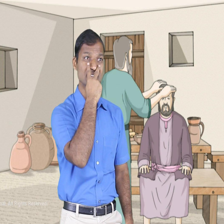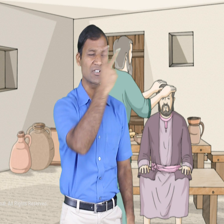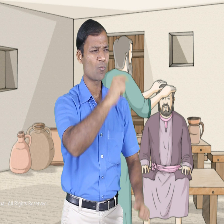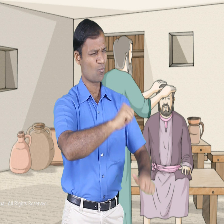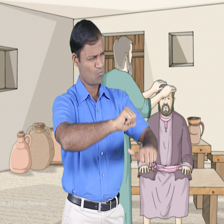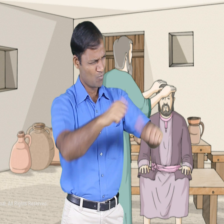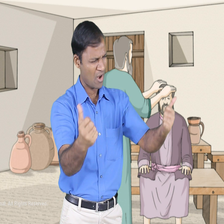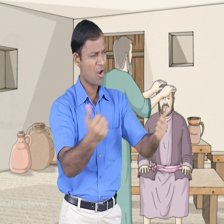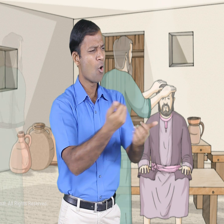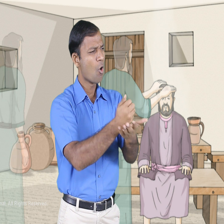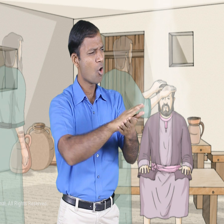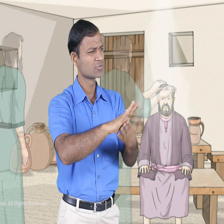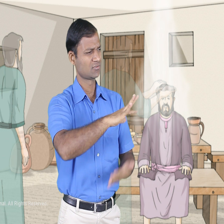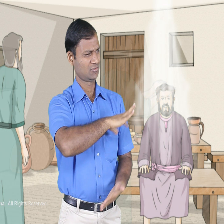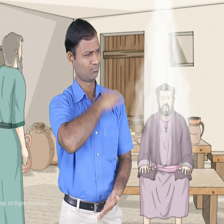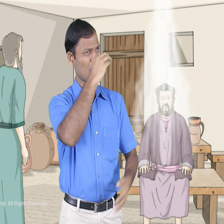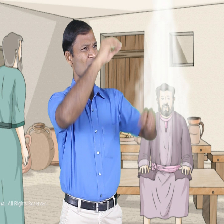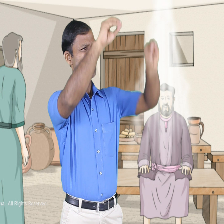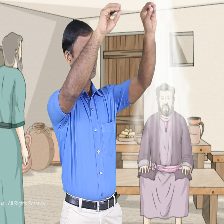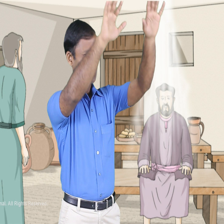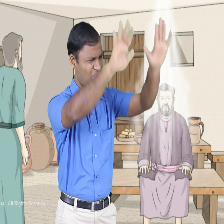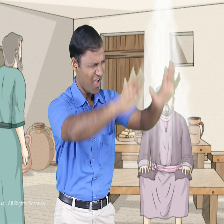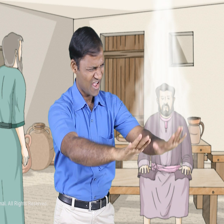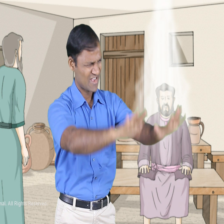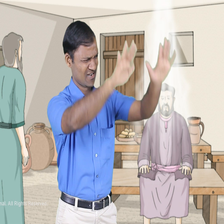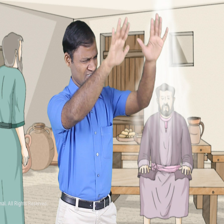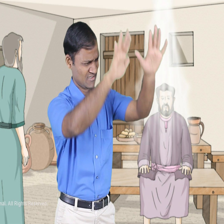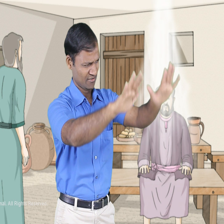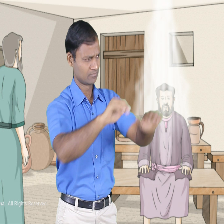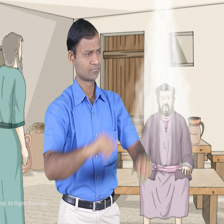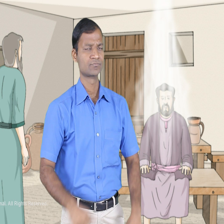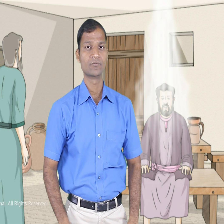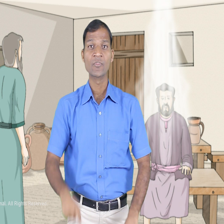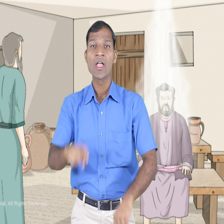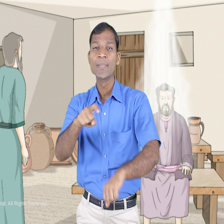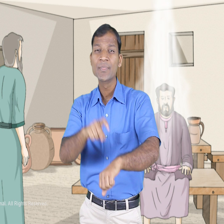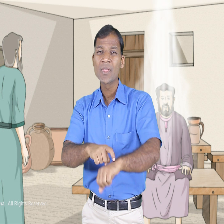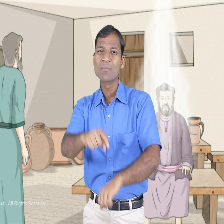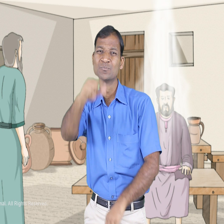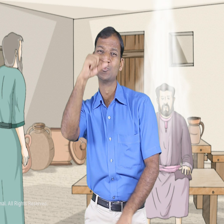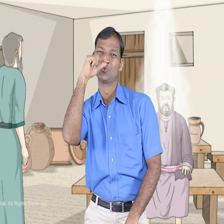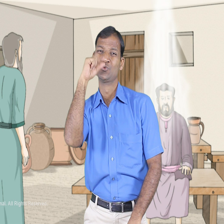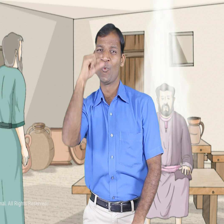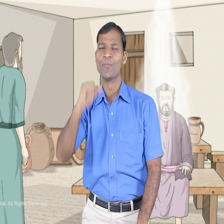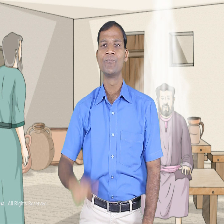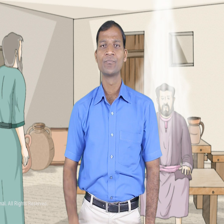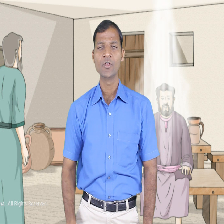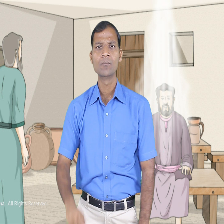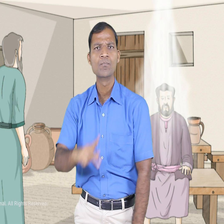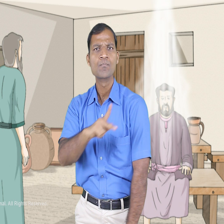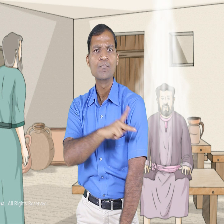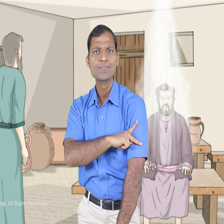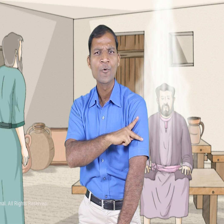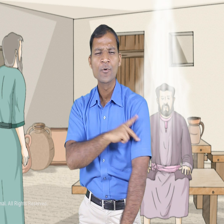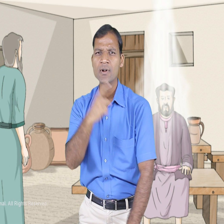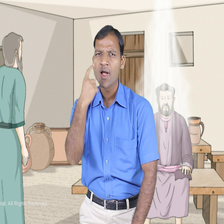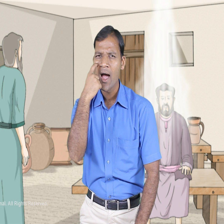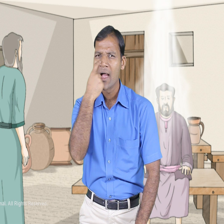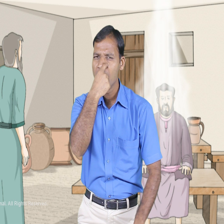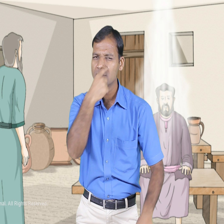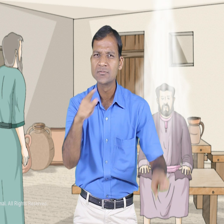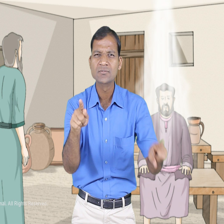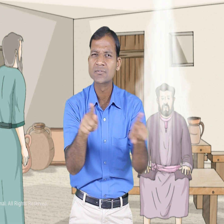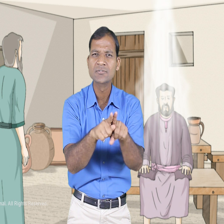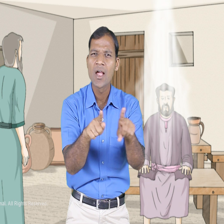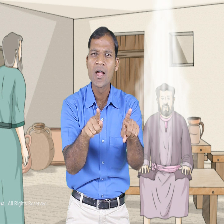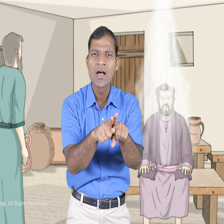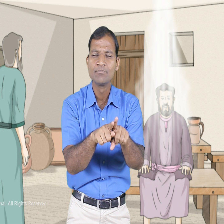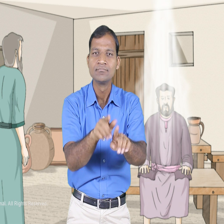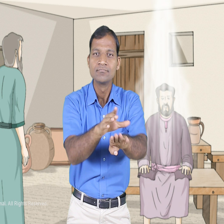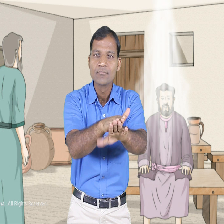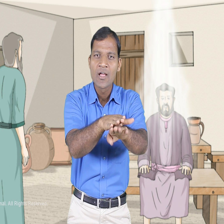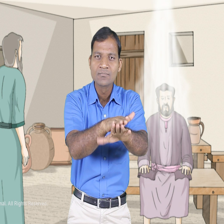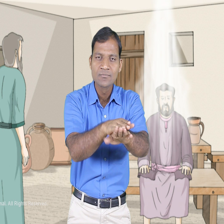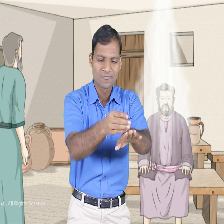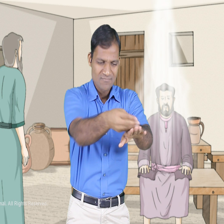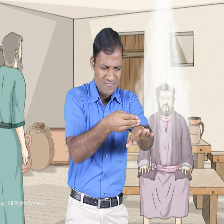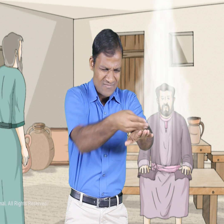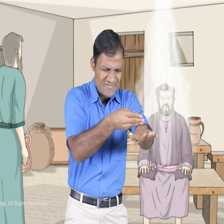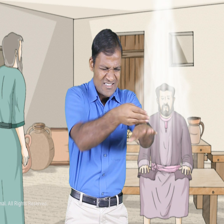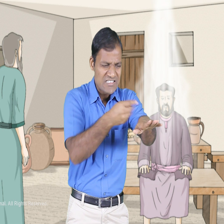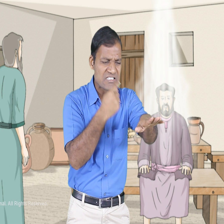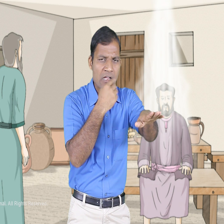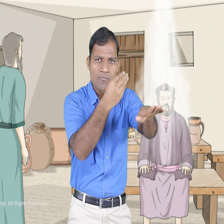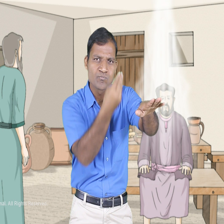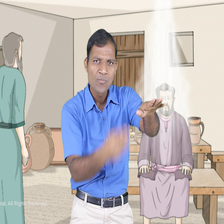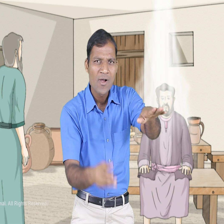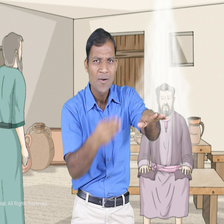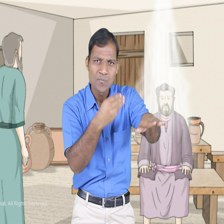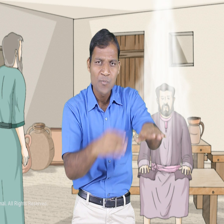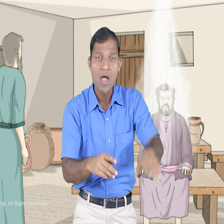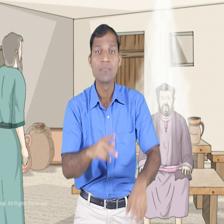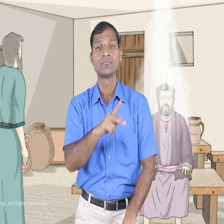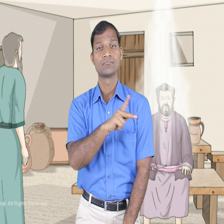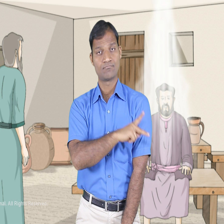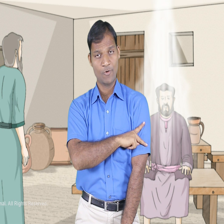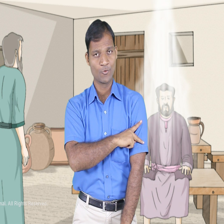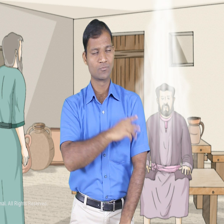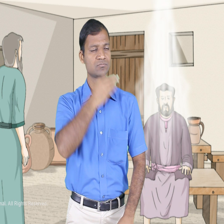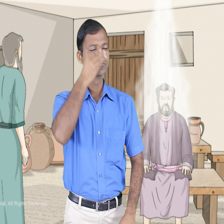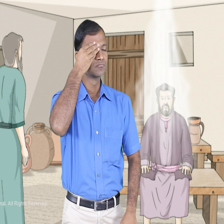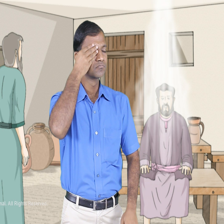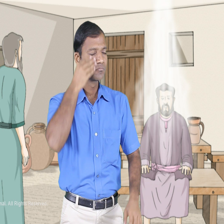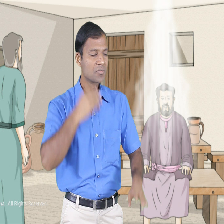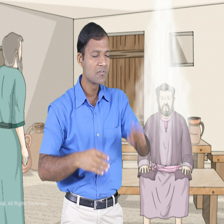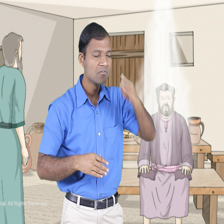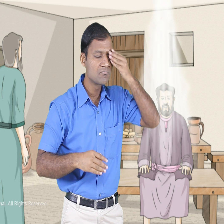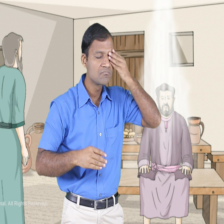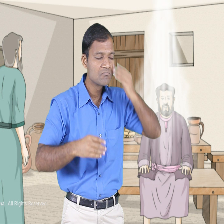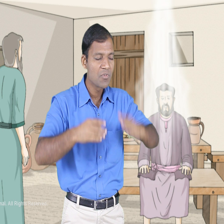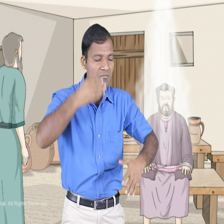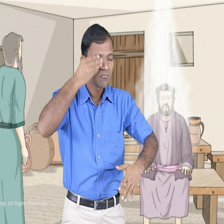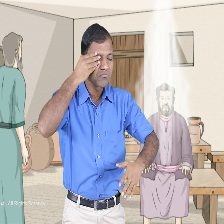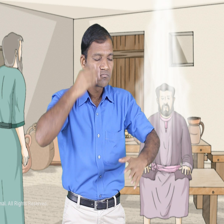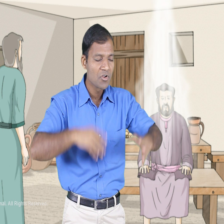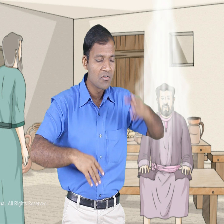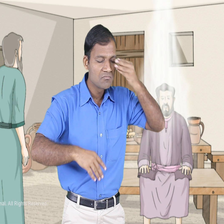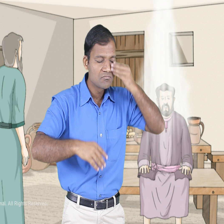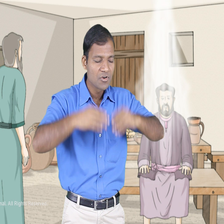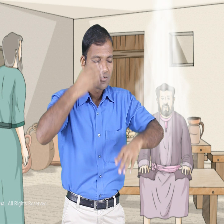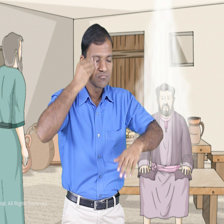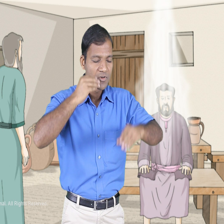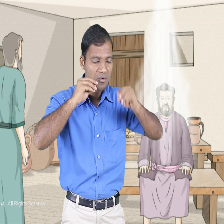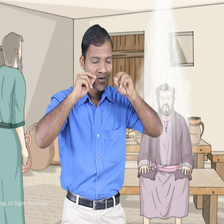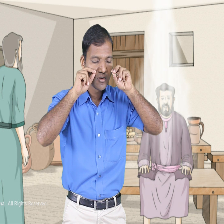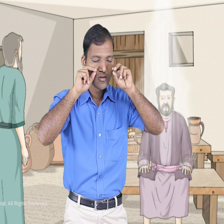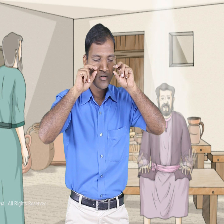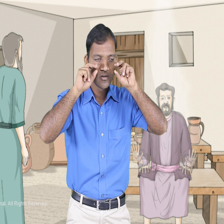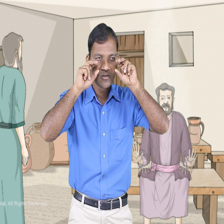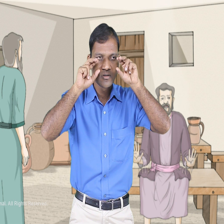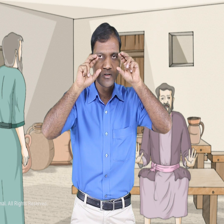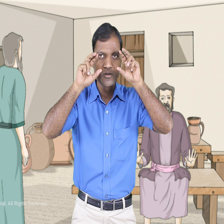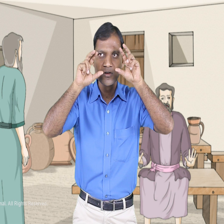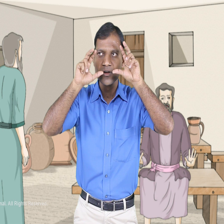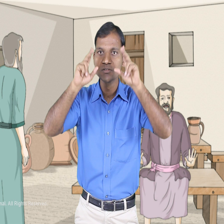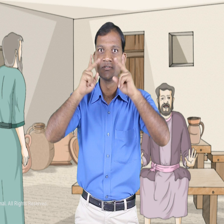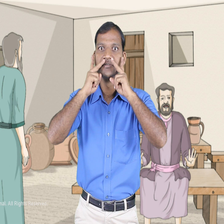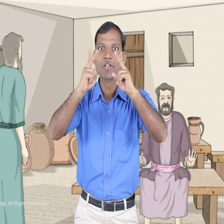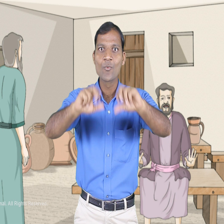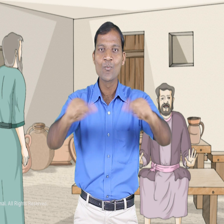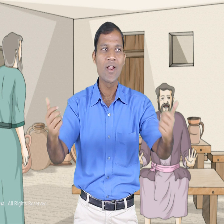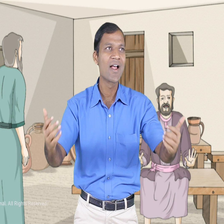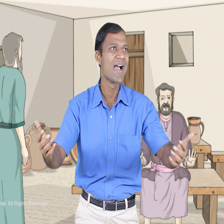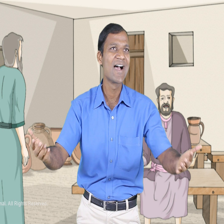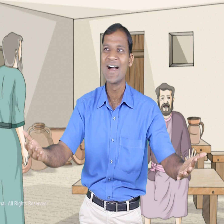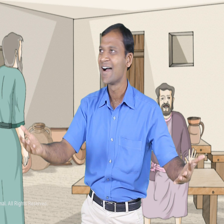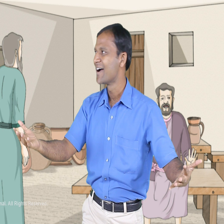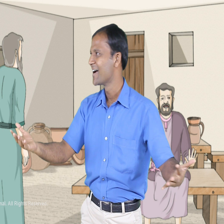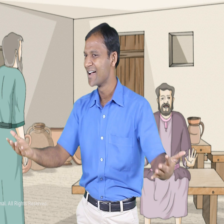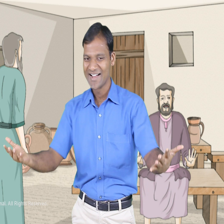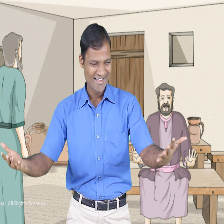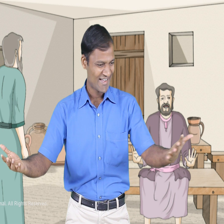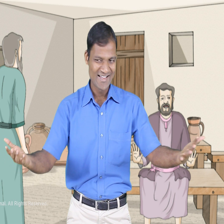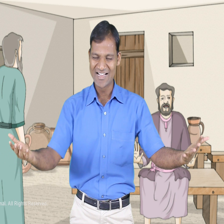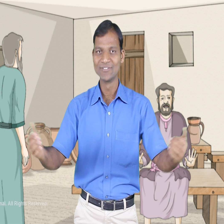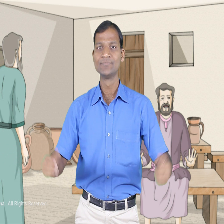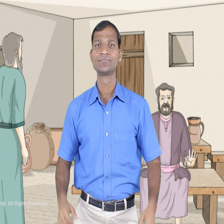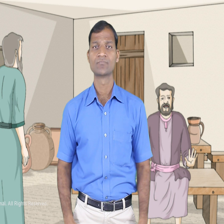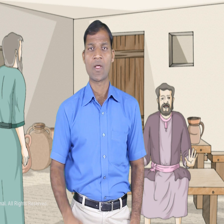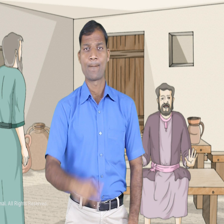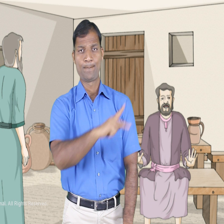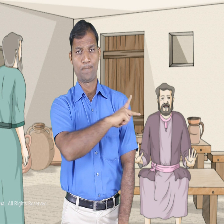At that instant, something like scales fell from Saul’s eyes, and his sight was restored.